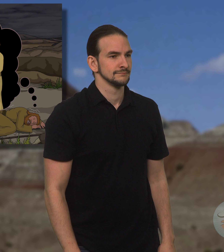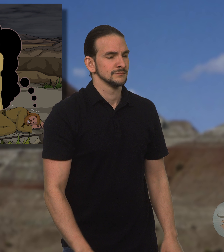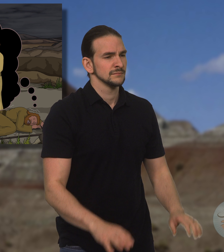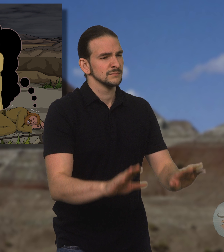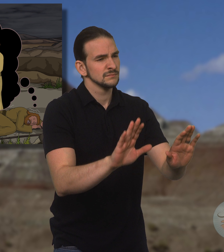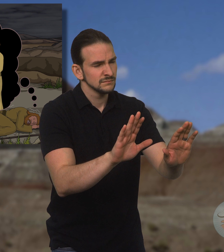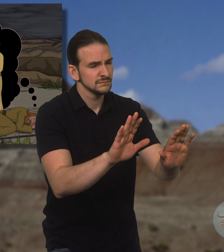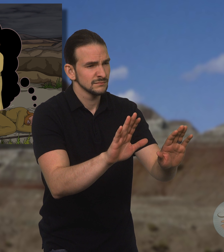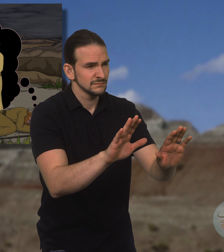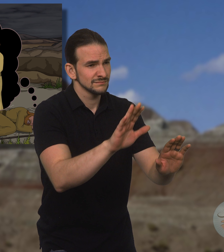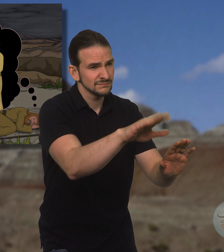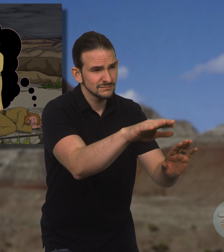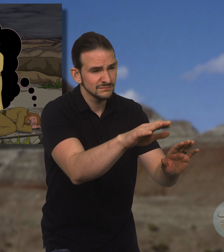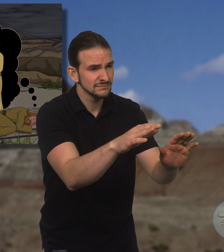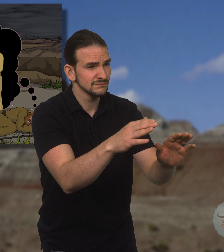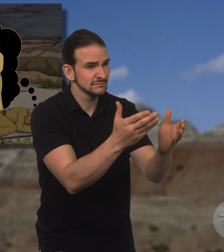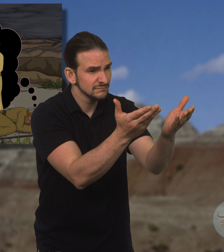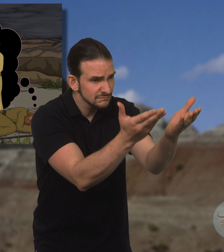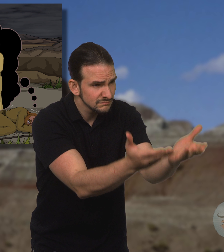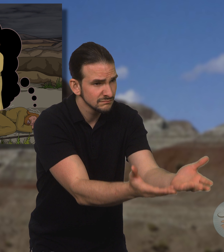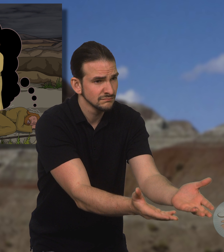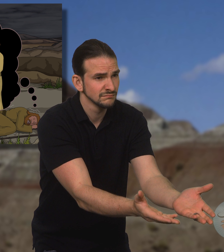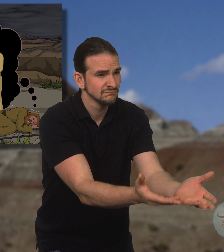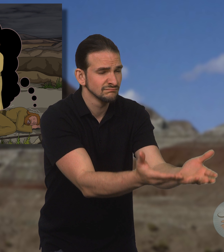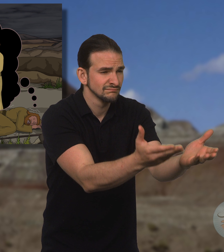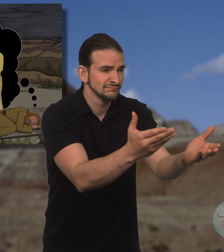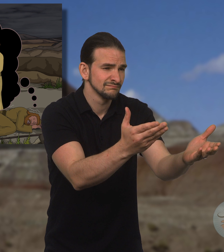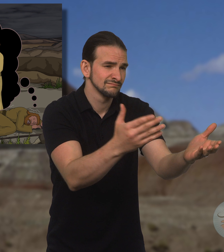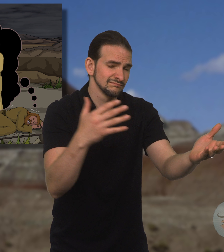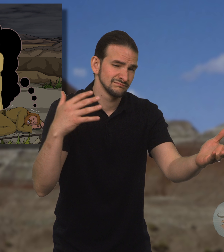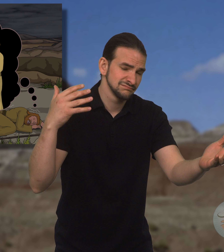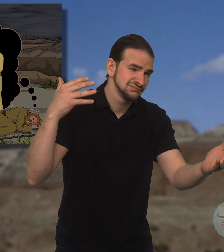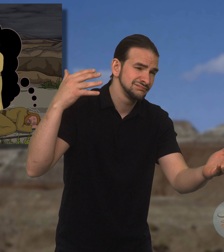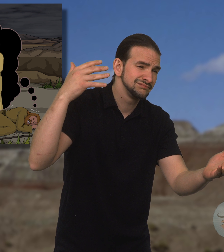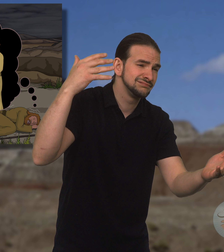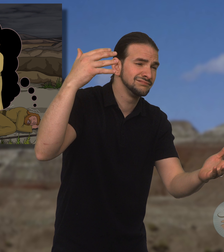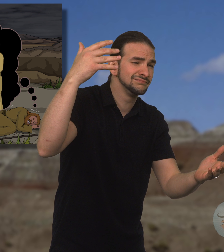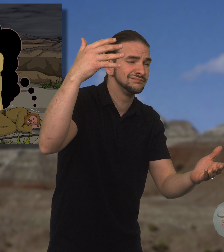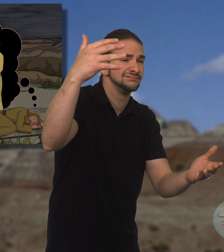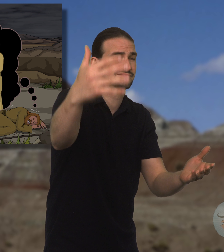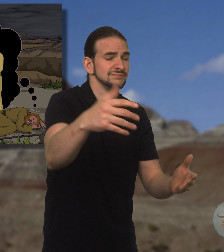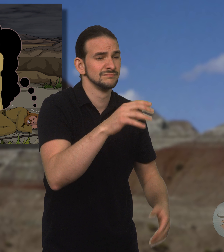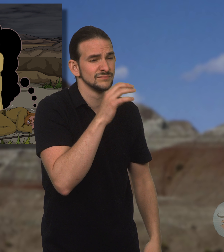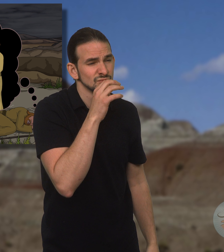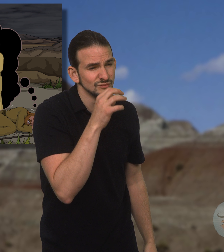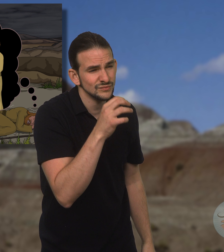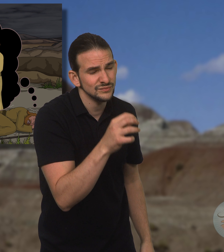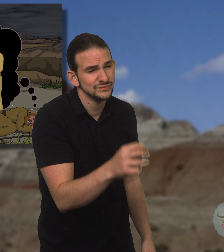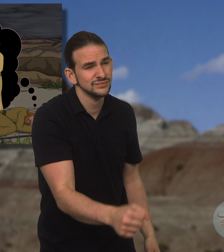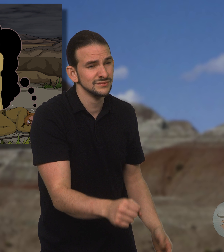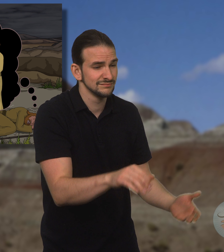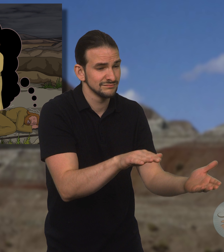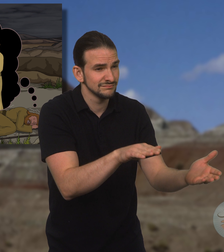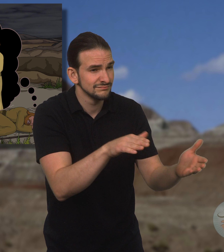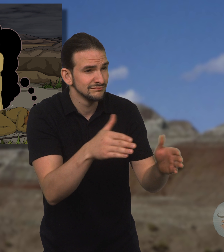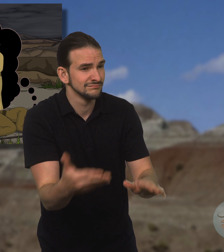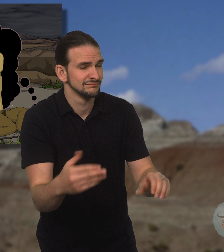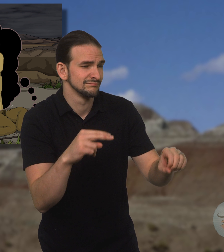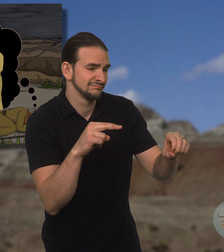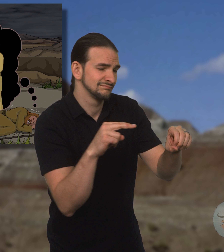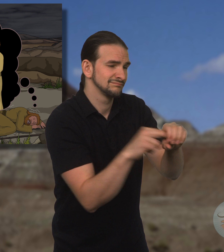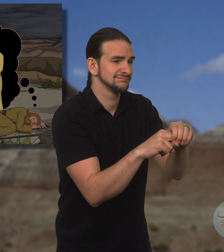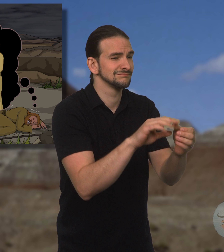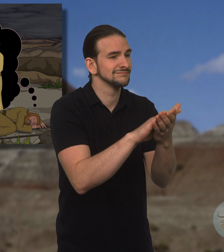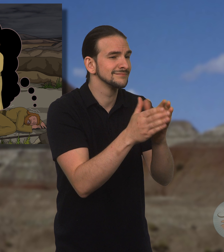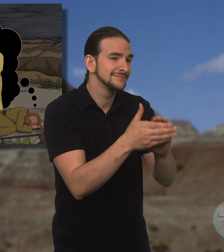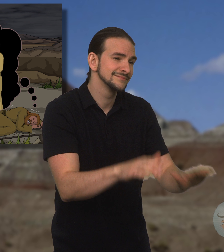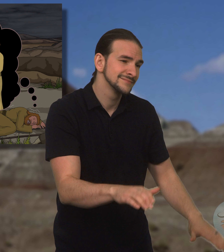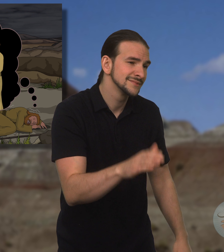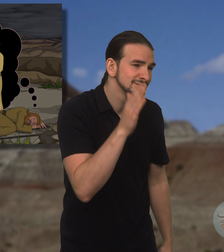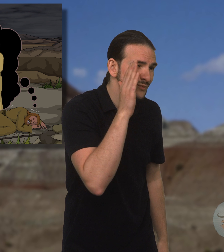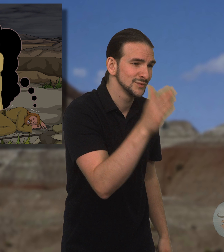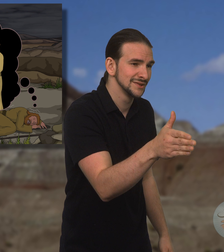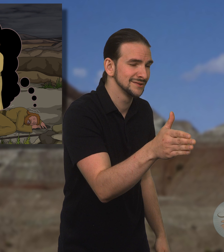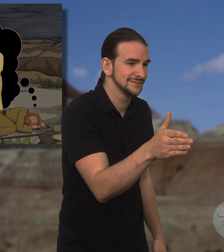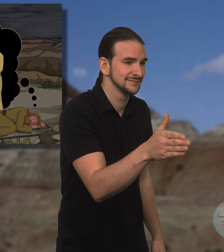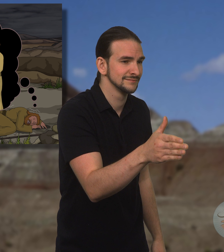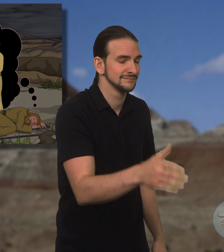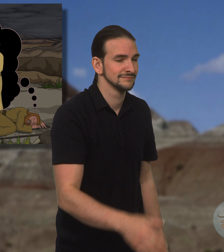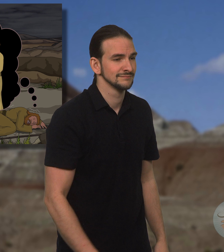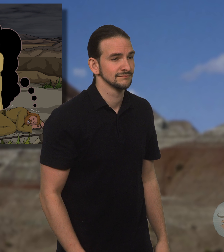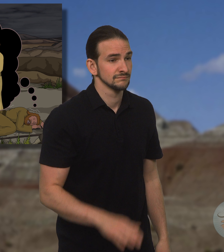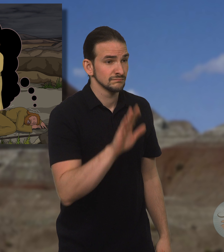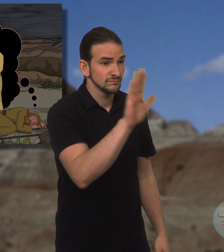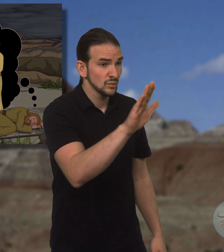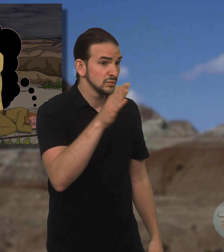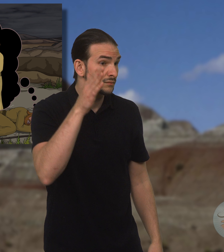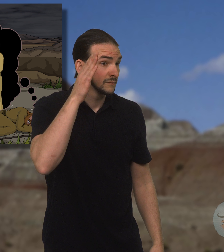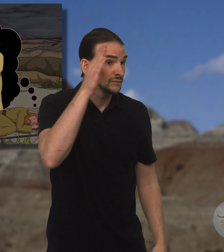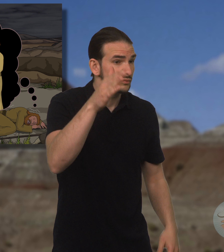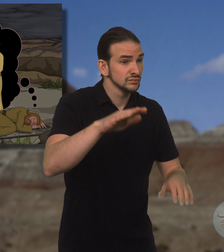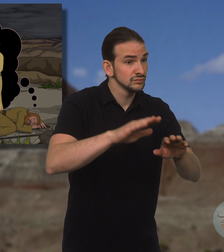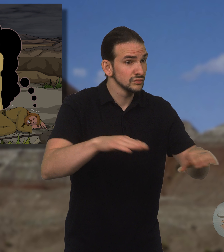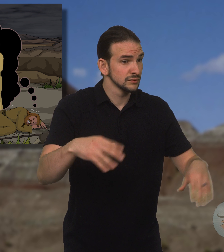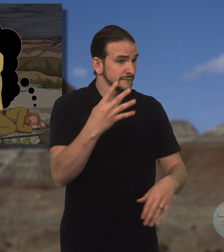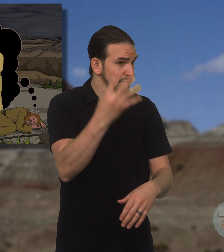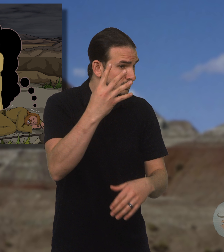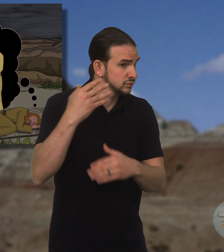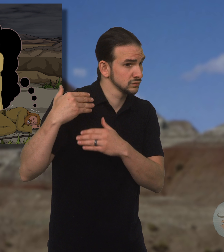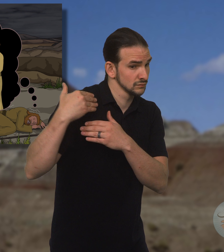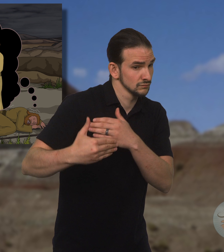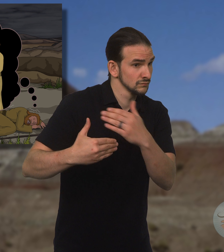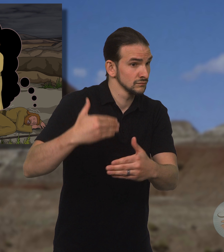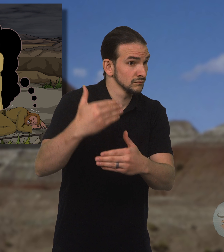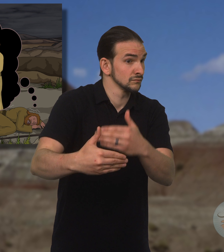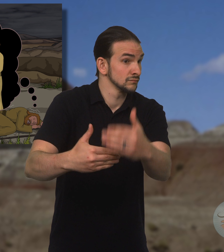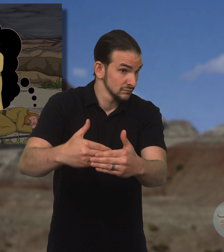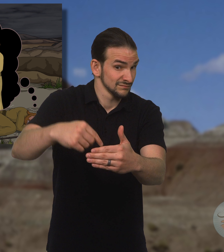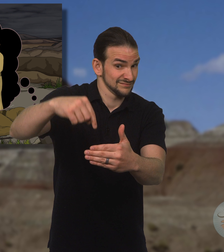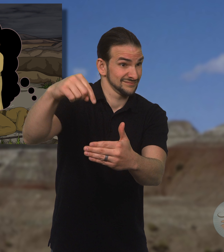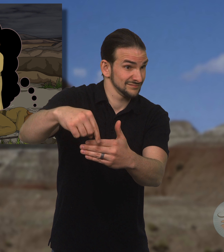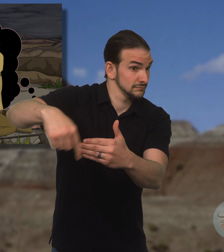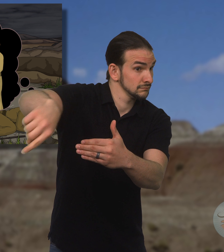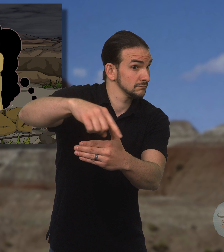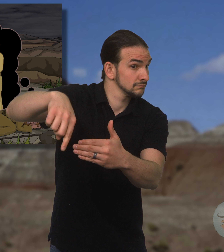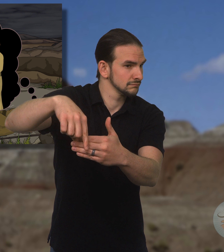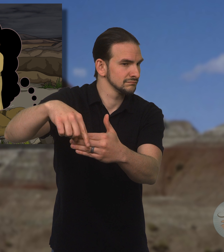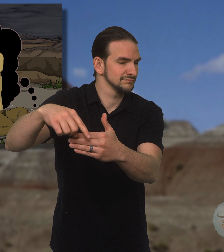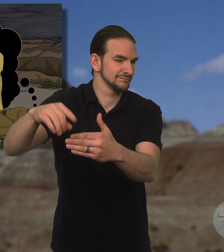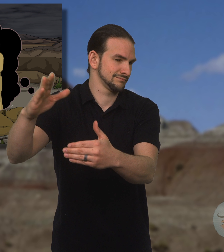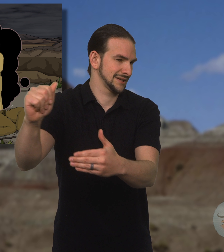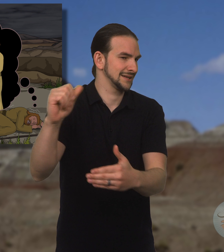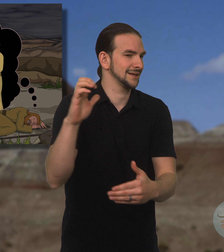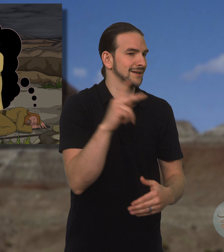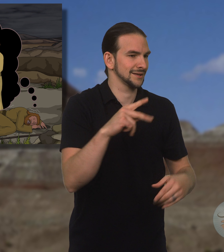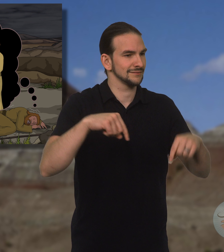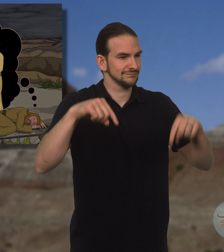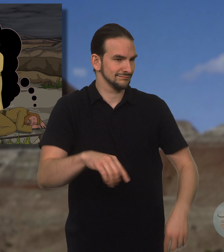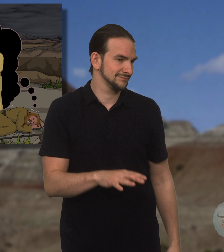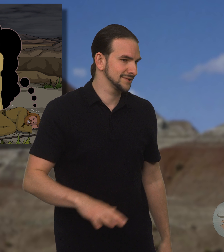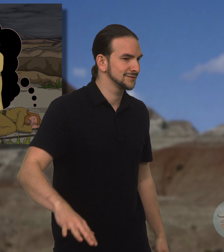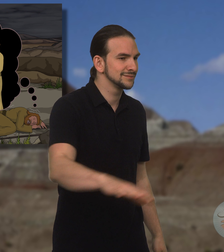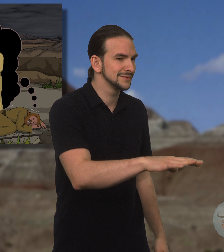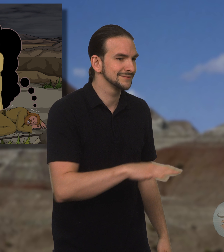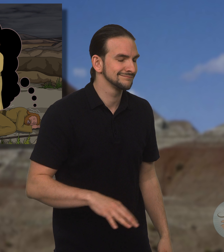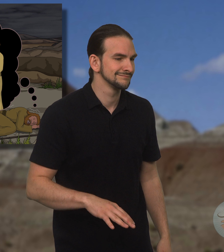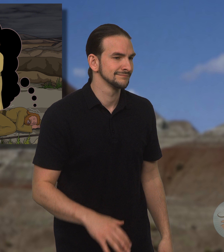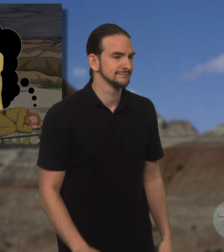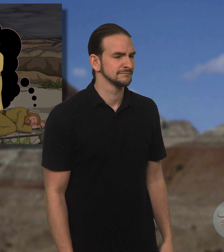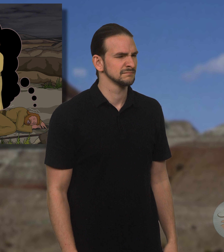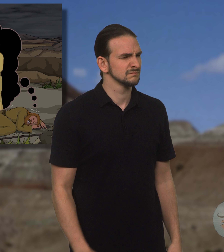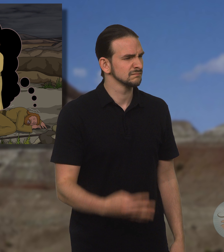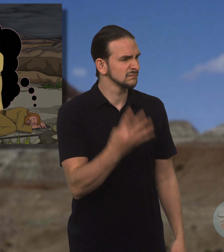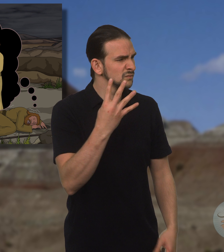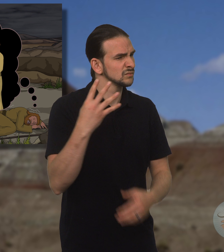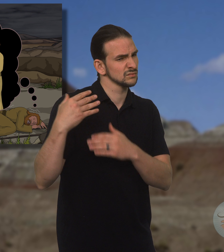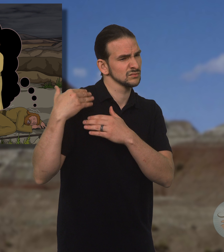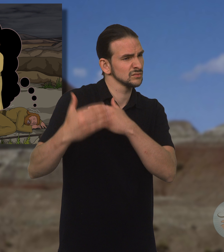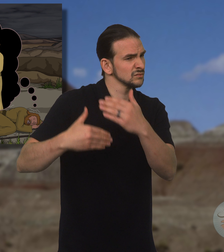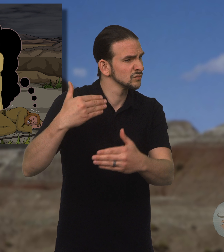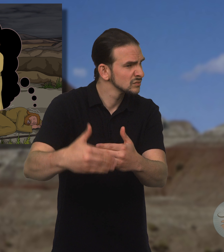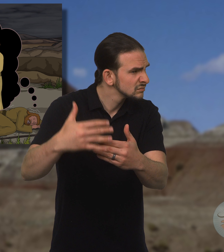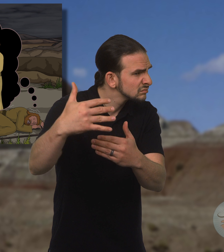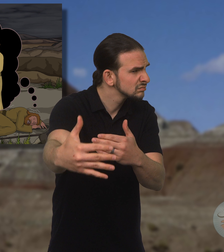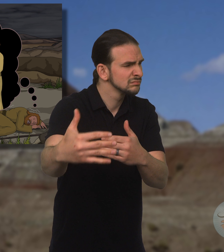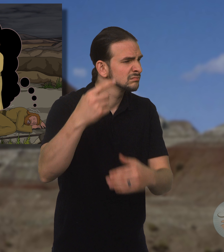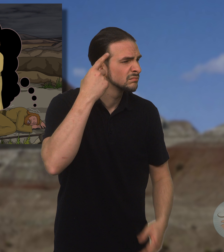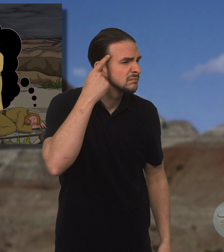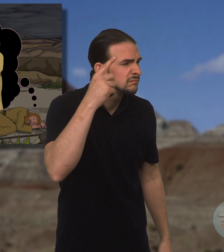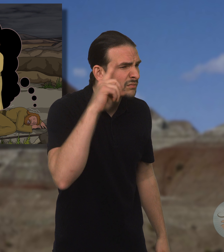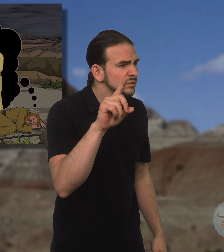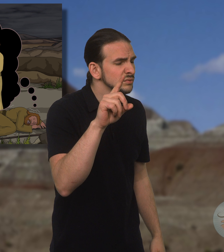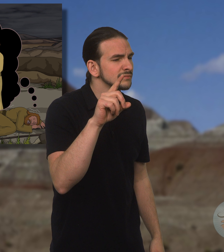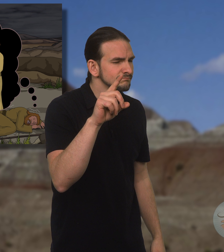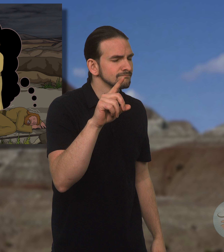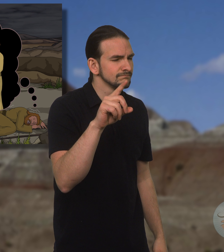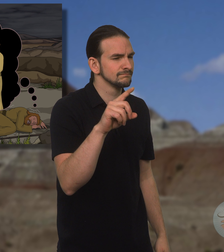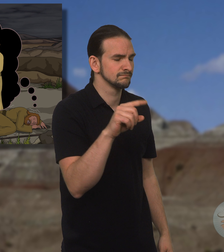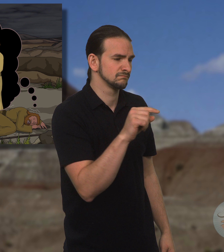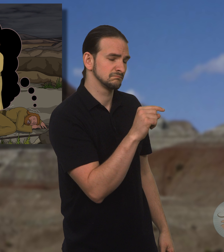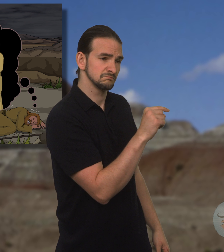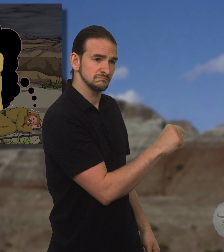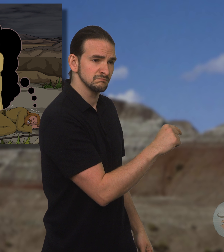You, however, will go to your fathers in peace and be buried at a ripe old age.